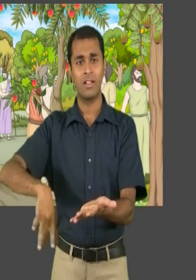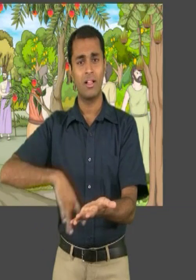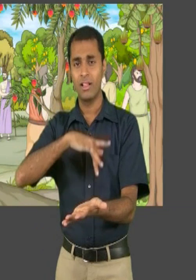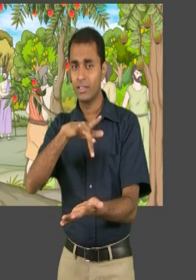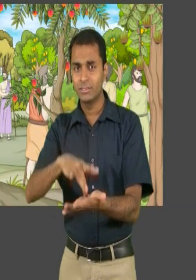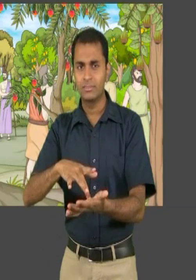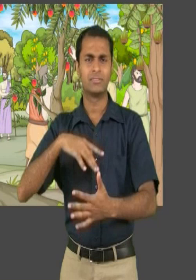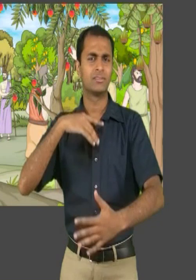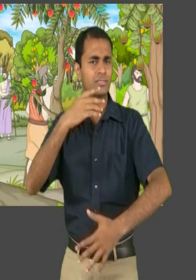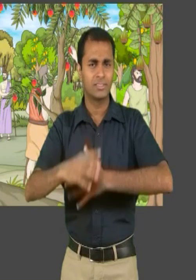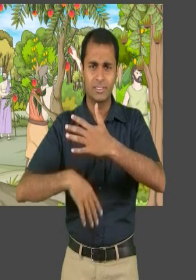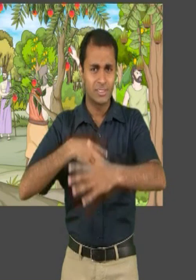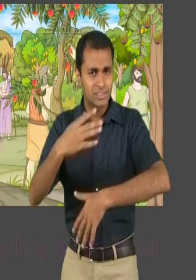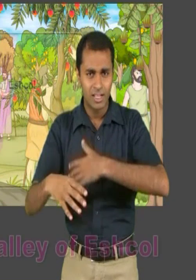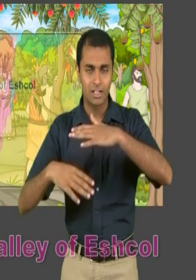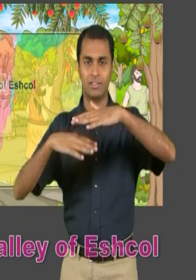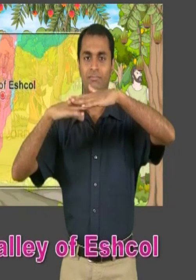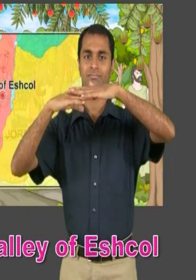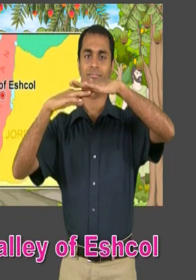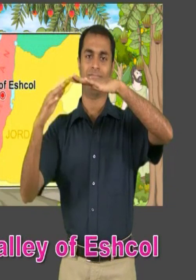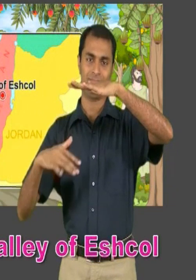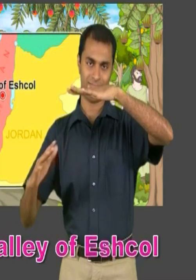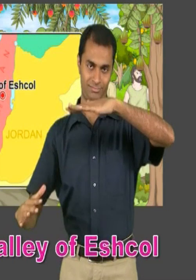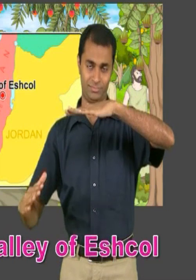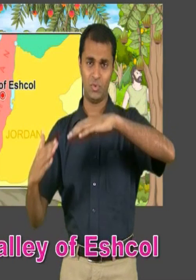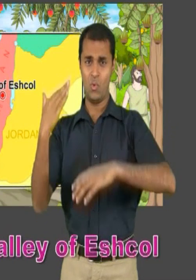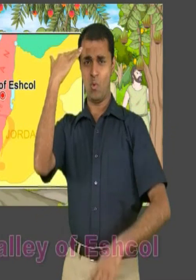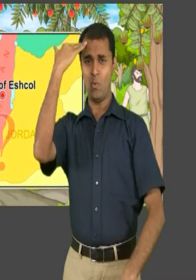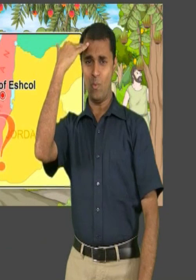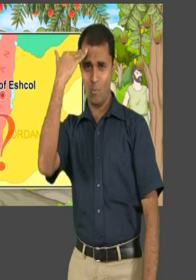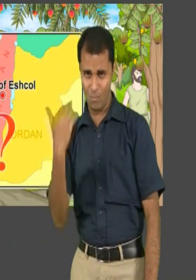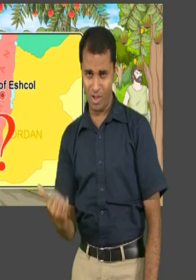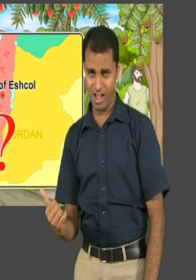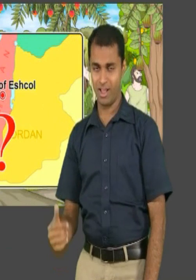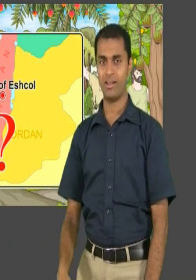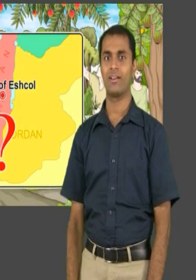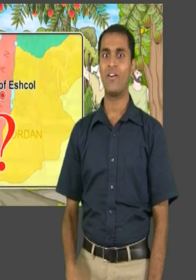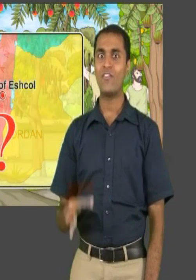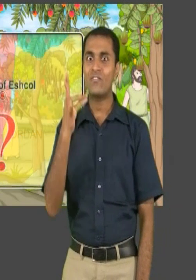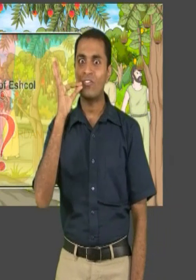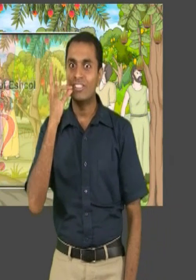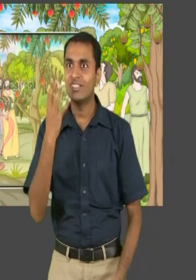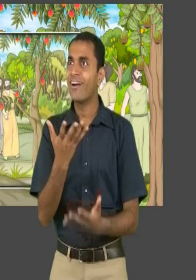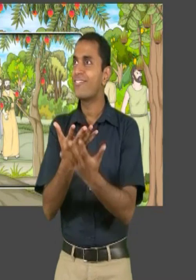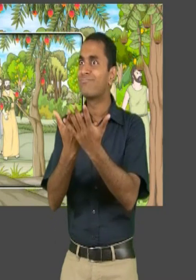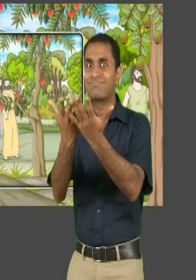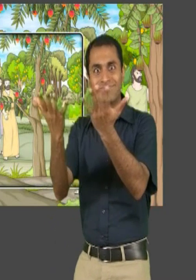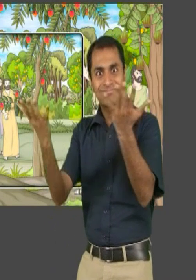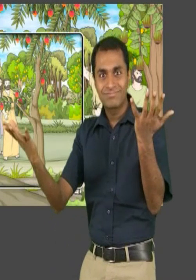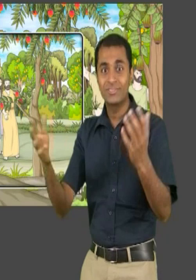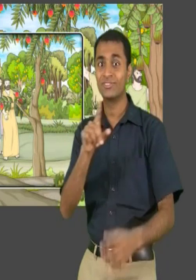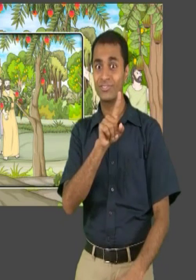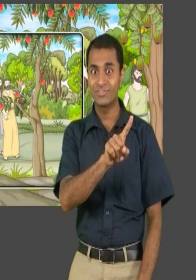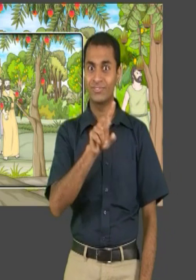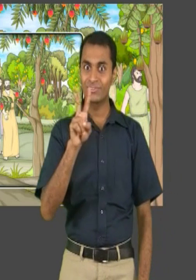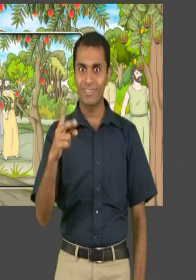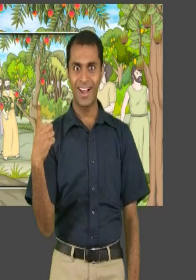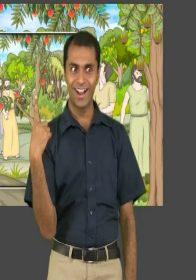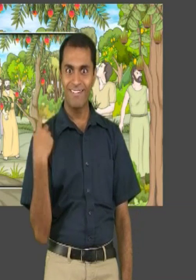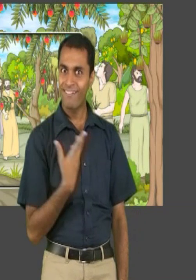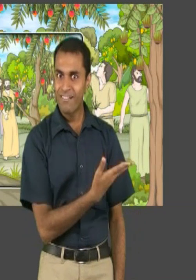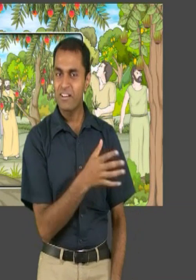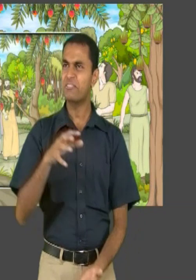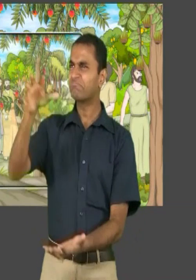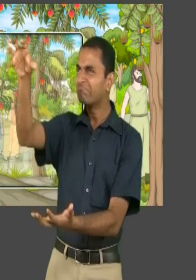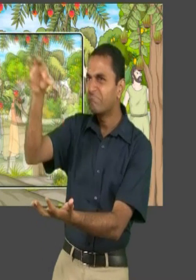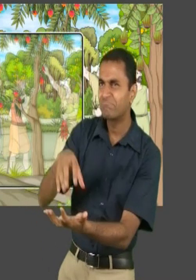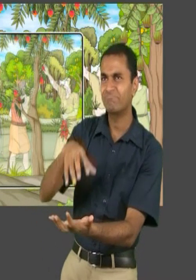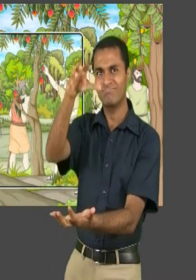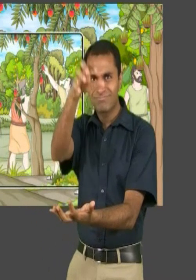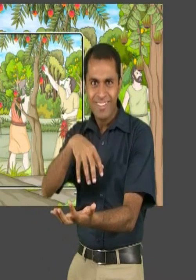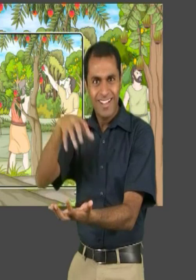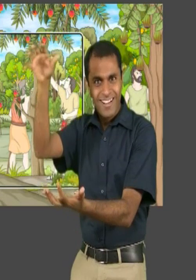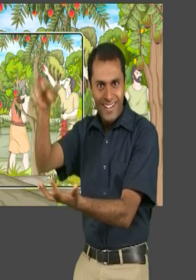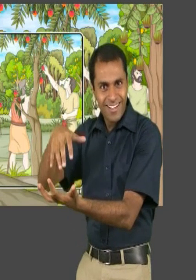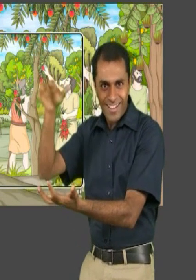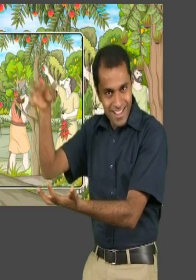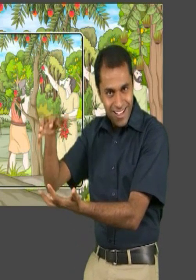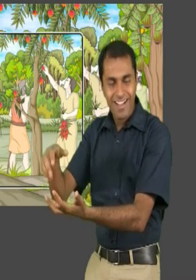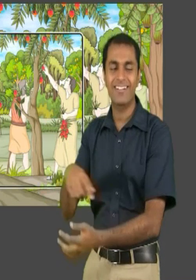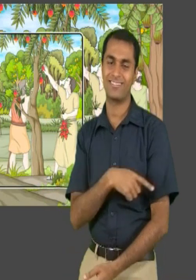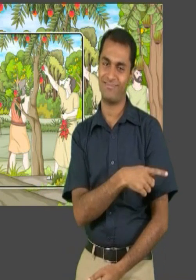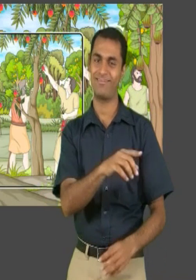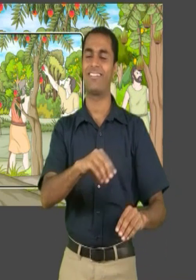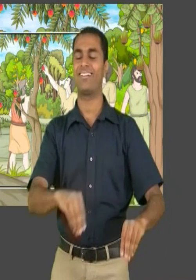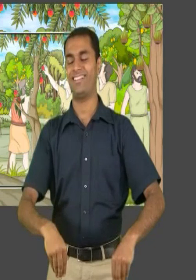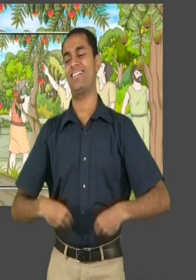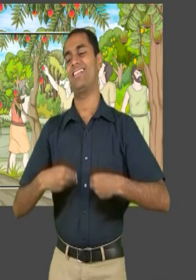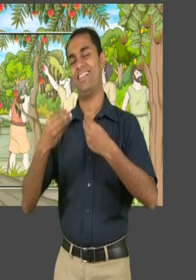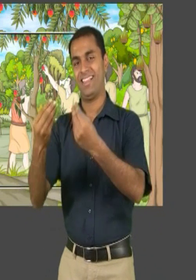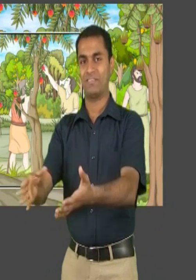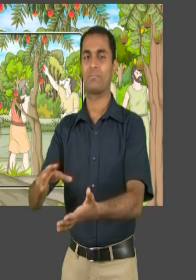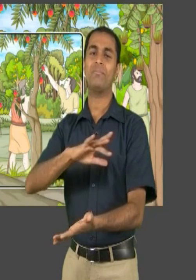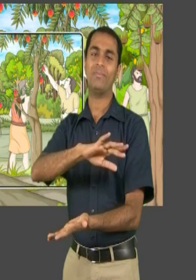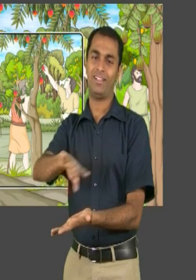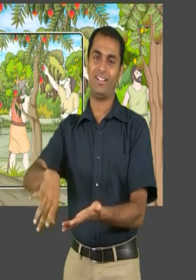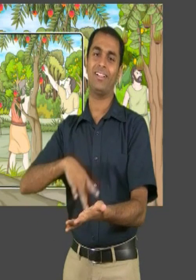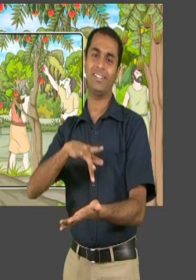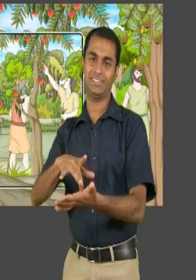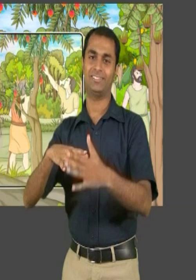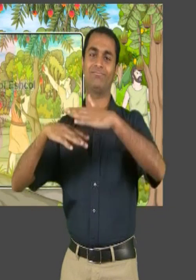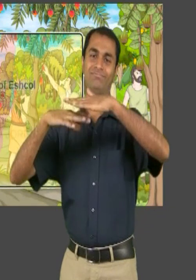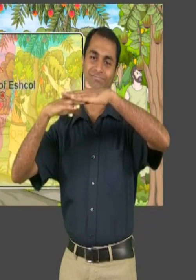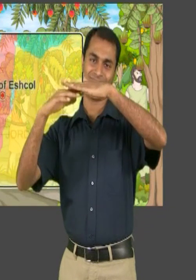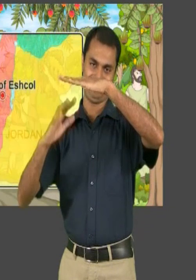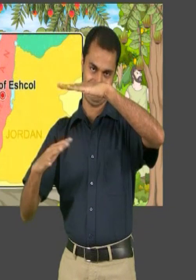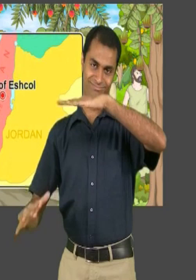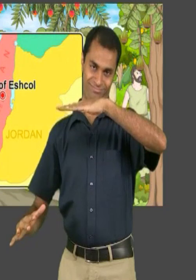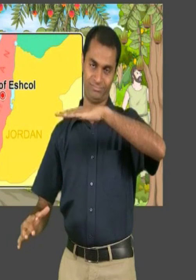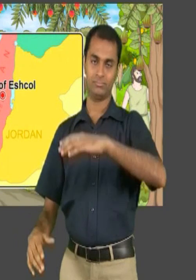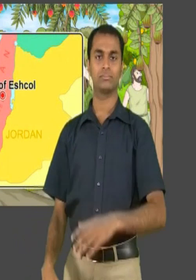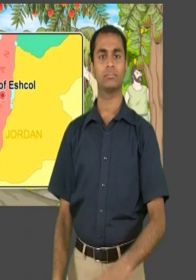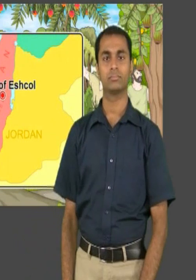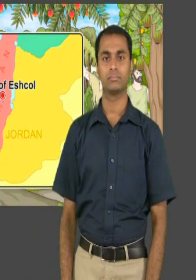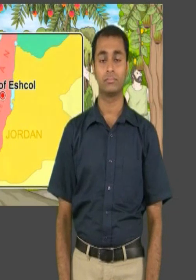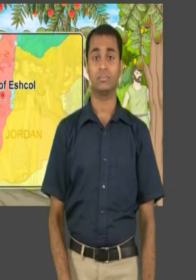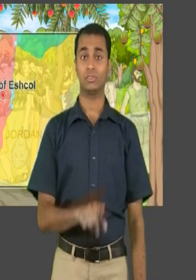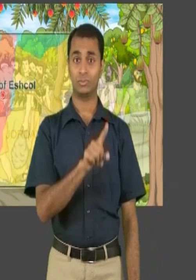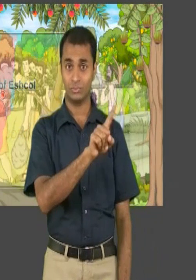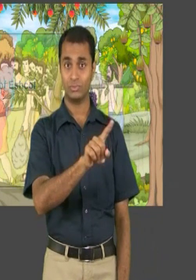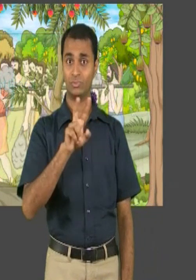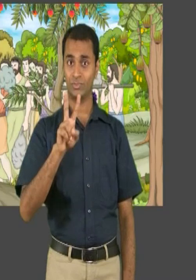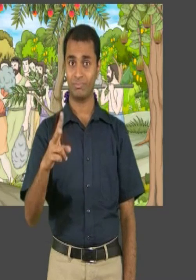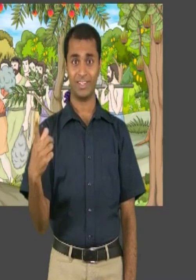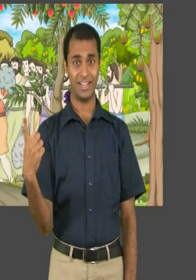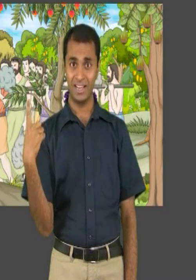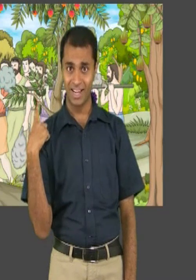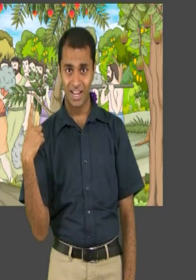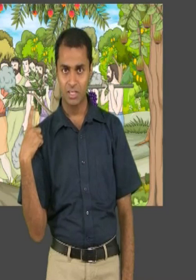Because of the cluster of grapes the Israelites cut there, that place was called the Valley of Eshcol.